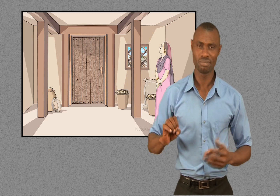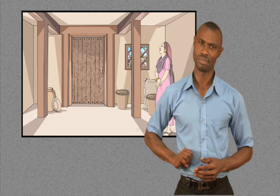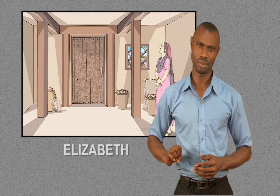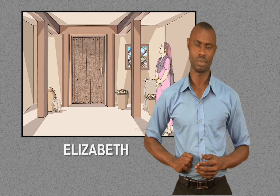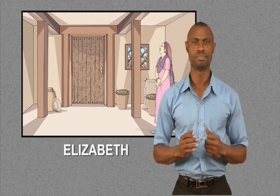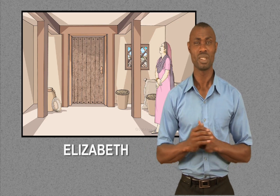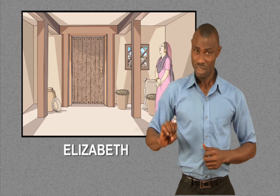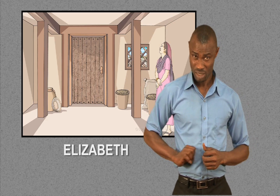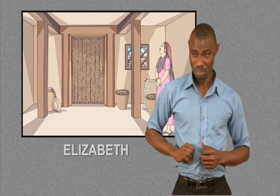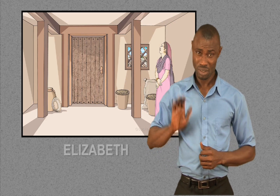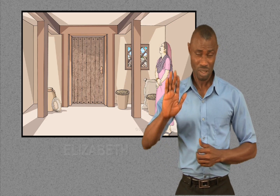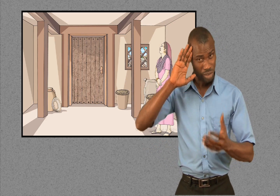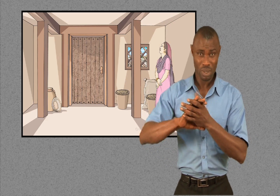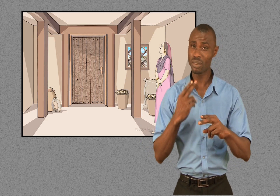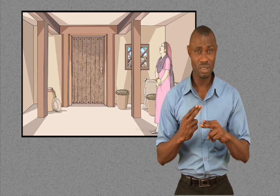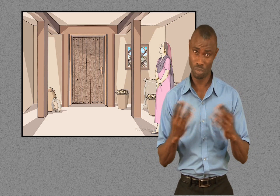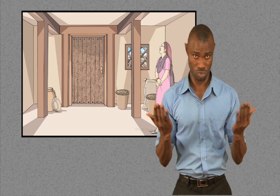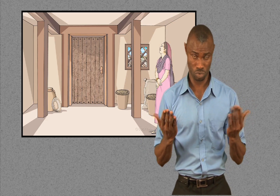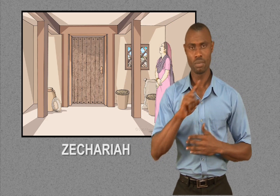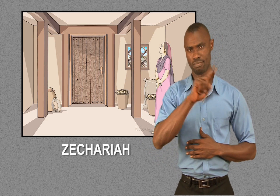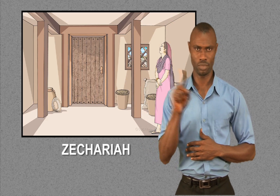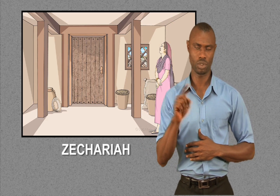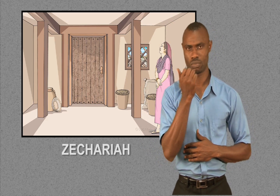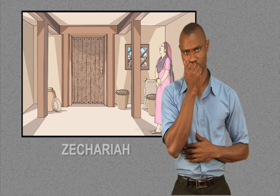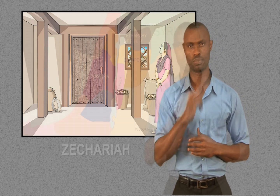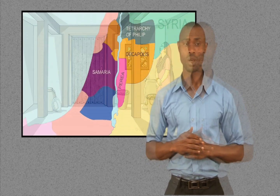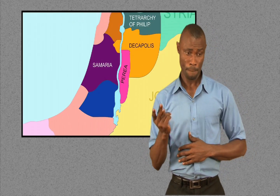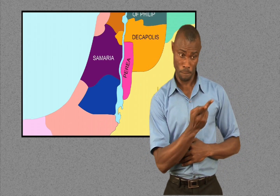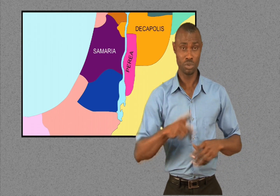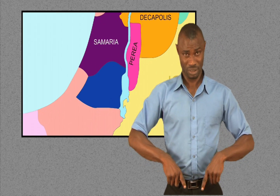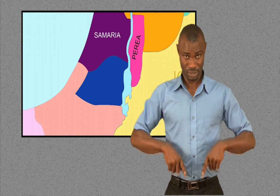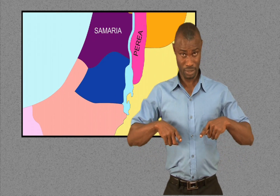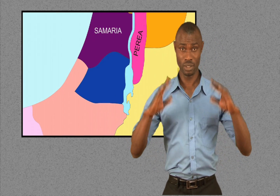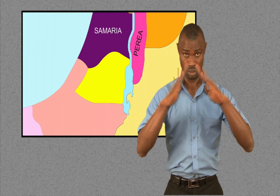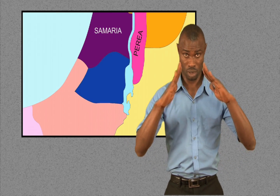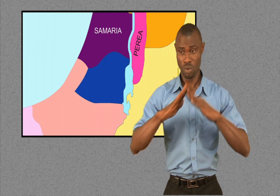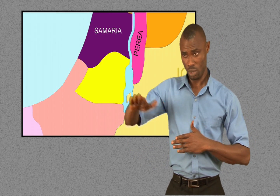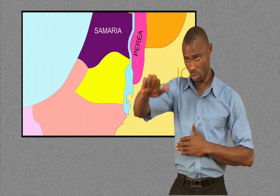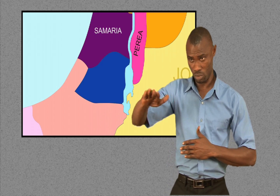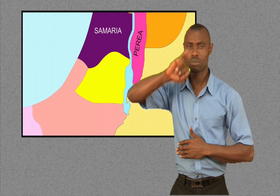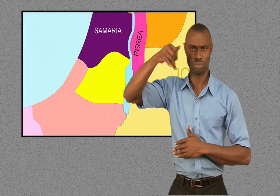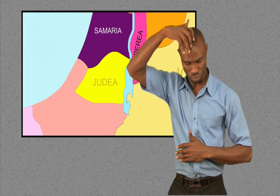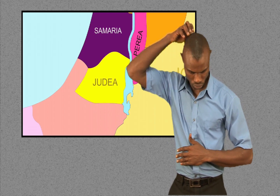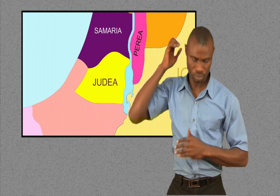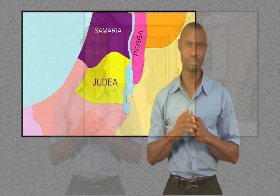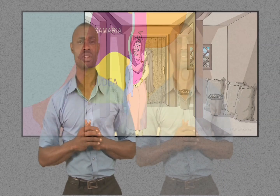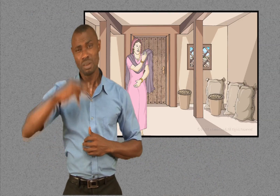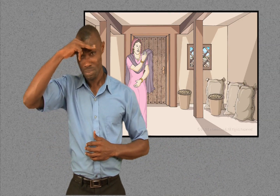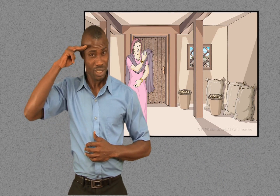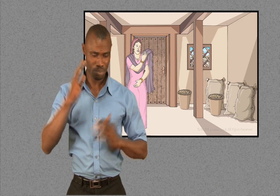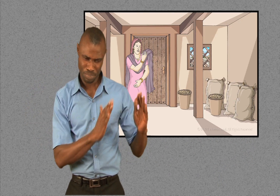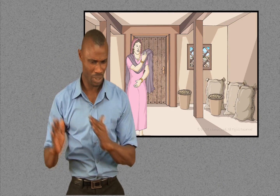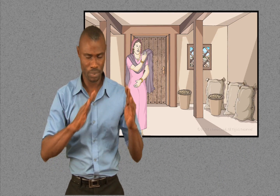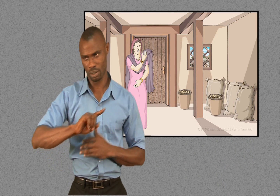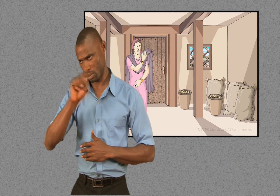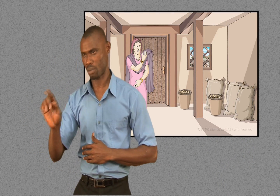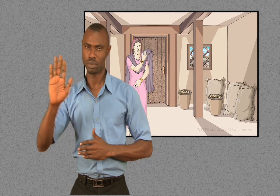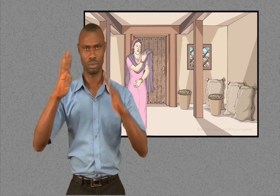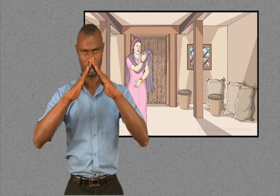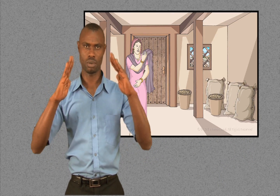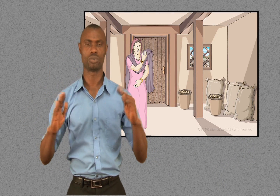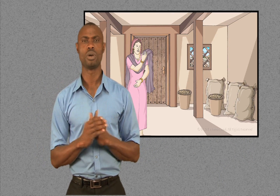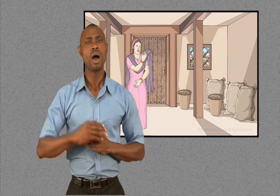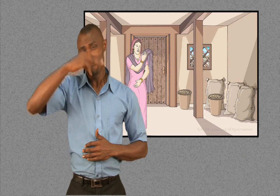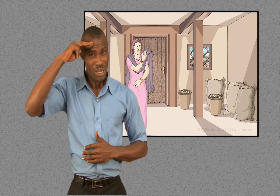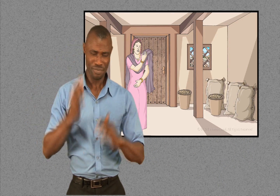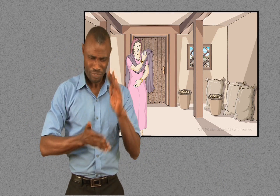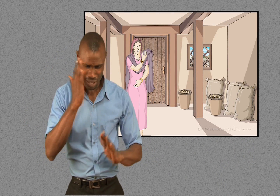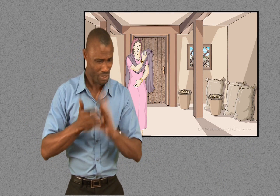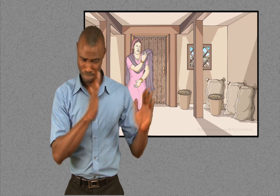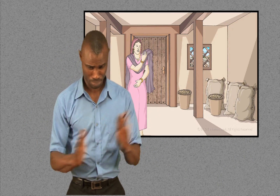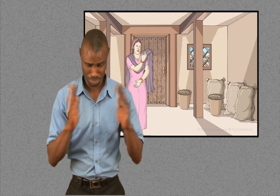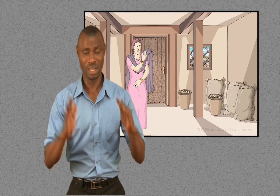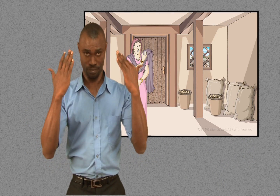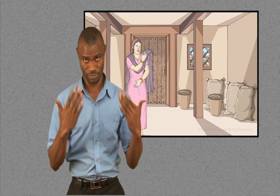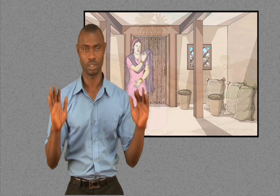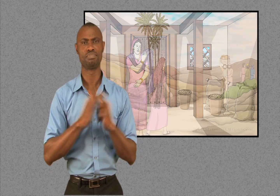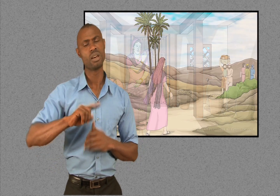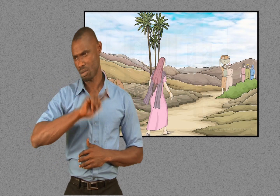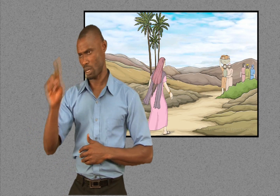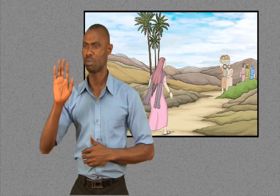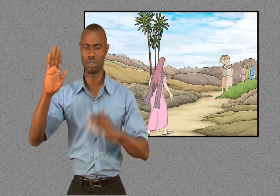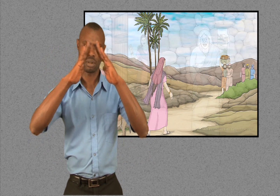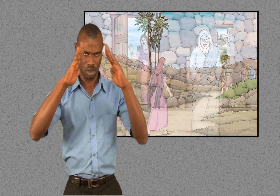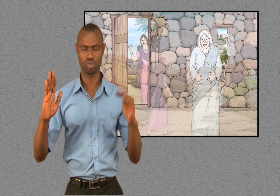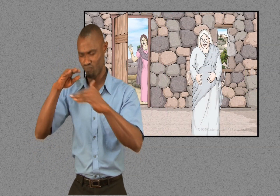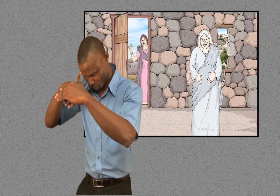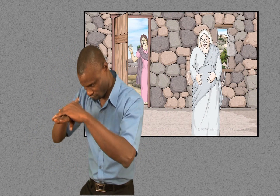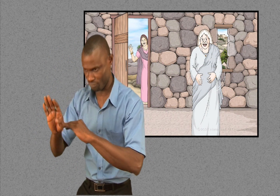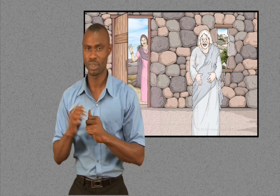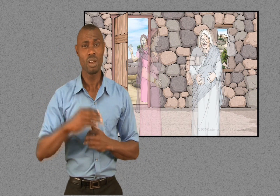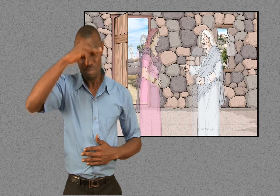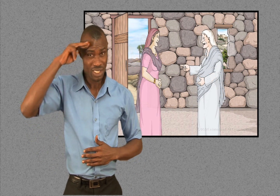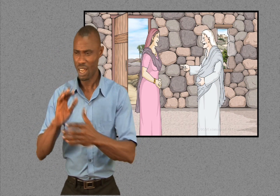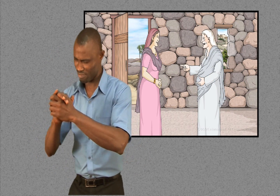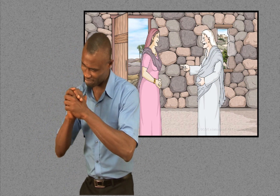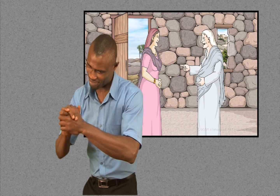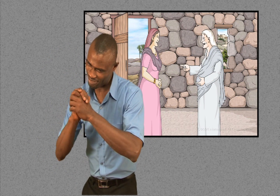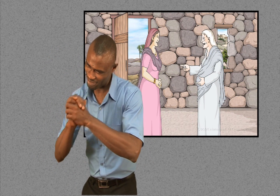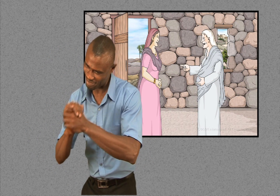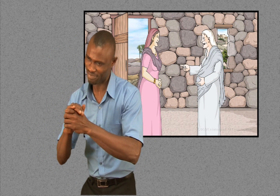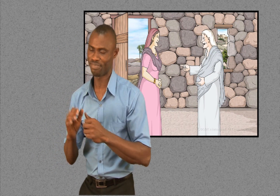When Elizabeth heard Mary’s greeting, the baby leaped in her womb, and Elizabeth was filled with the Holy Spirit. In a loud voice she exclaimed, “Blessed are you among women, and blessed is the fruit of your womb!